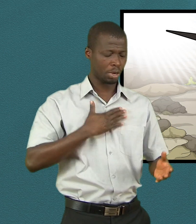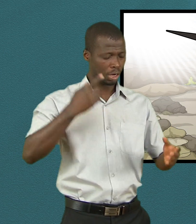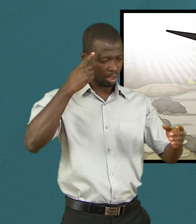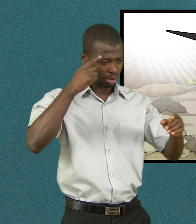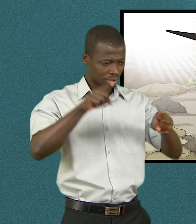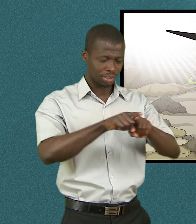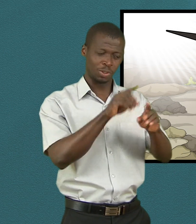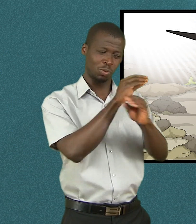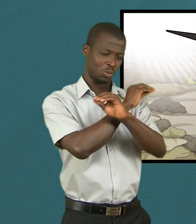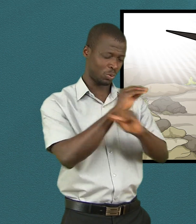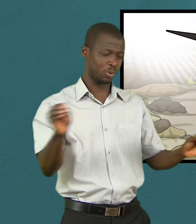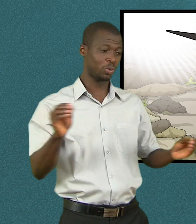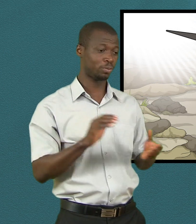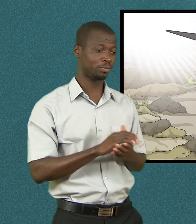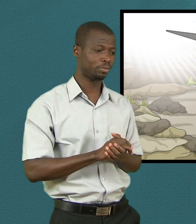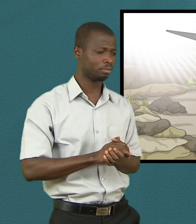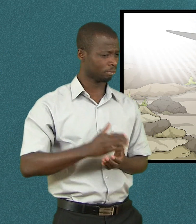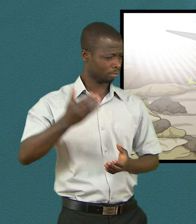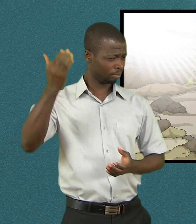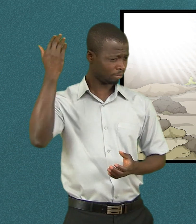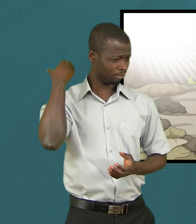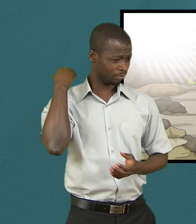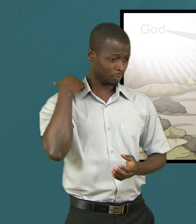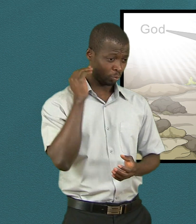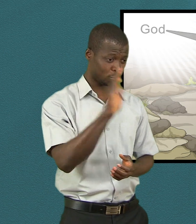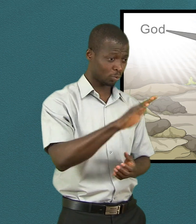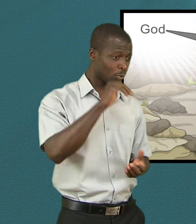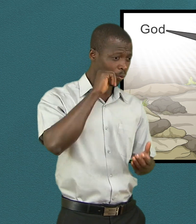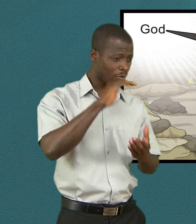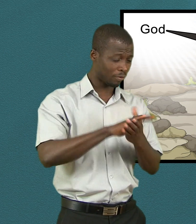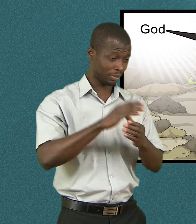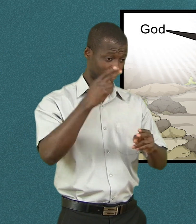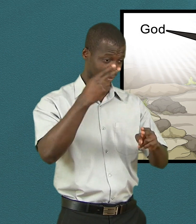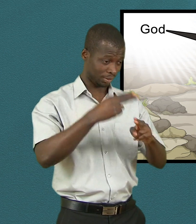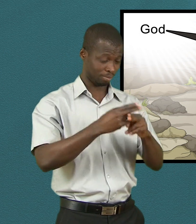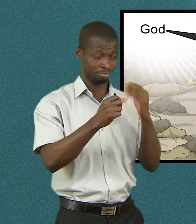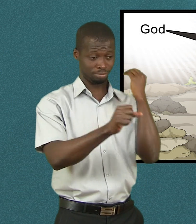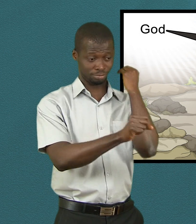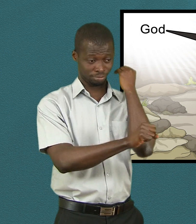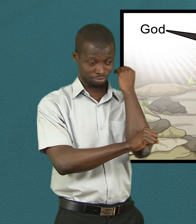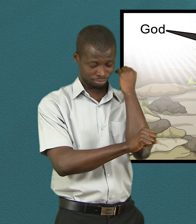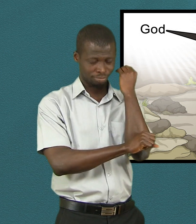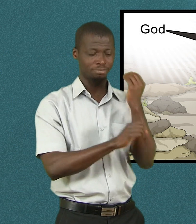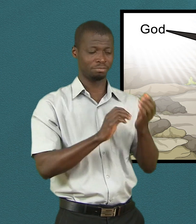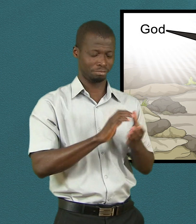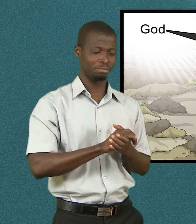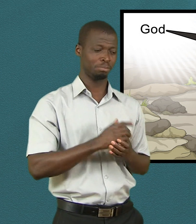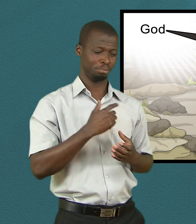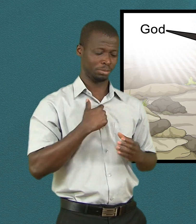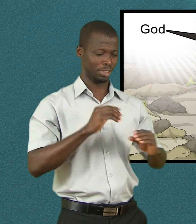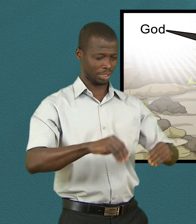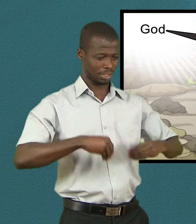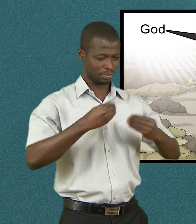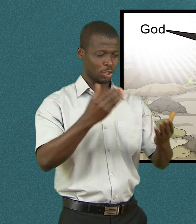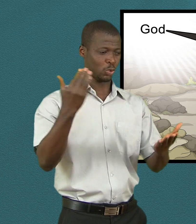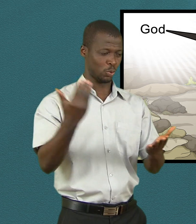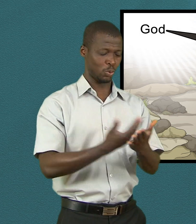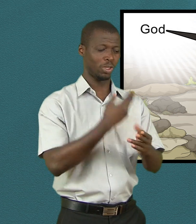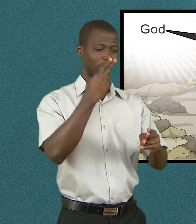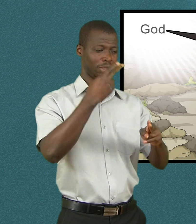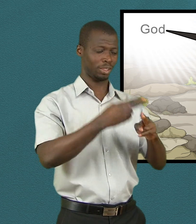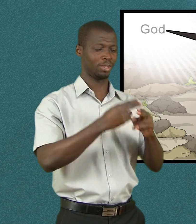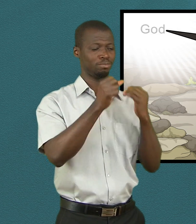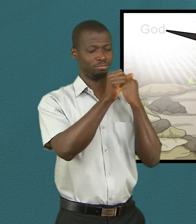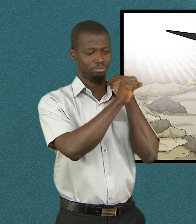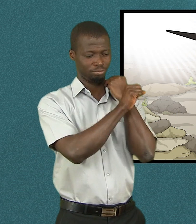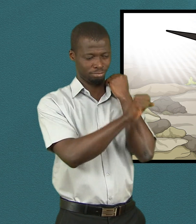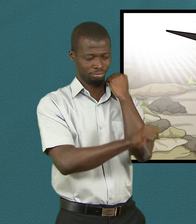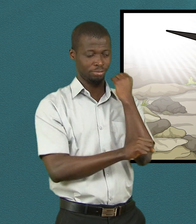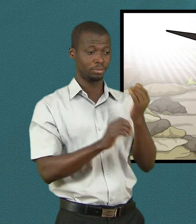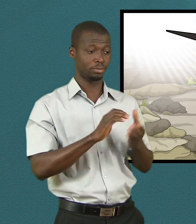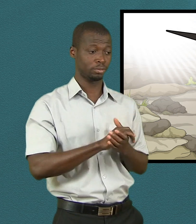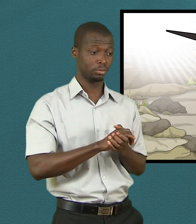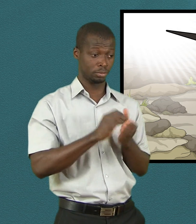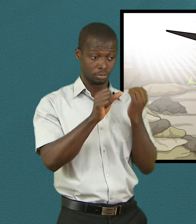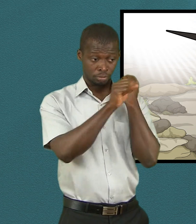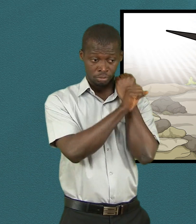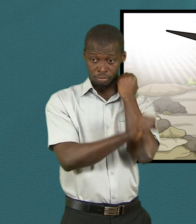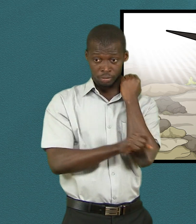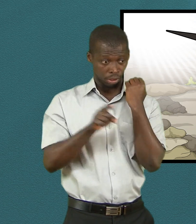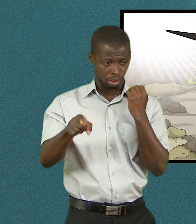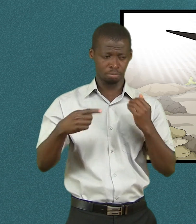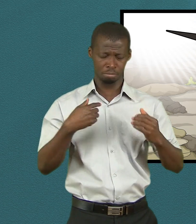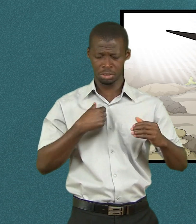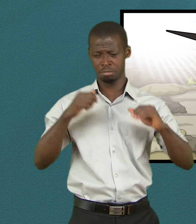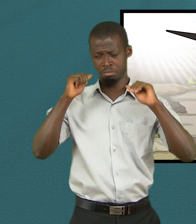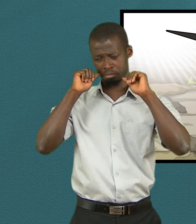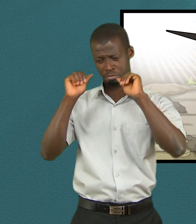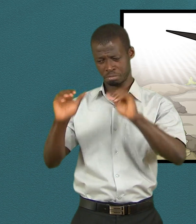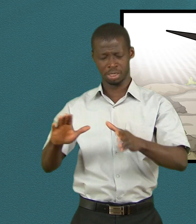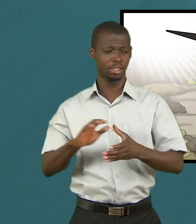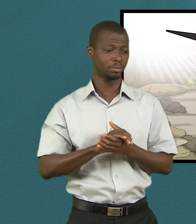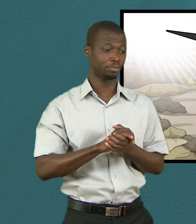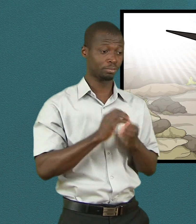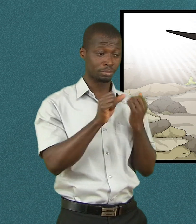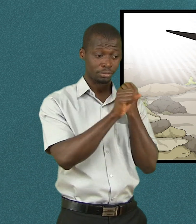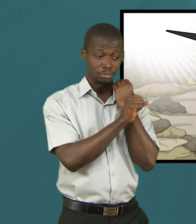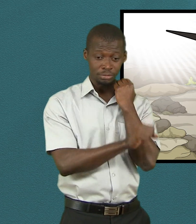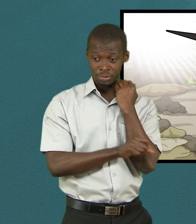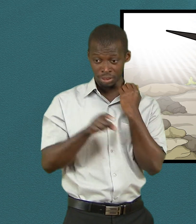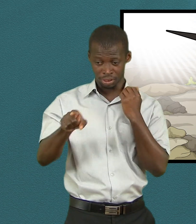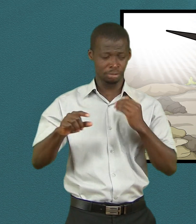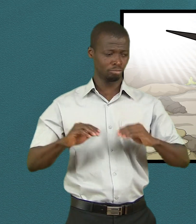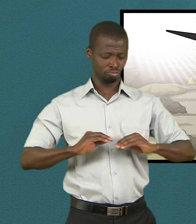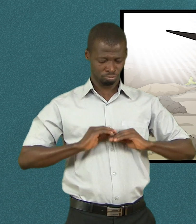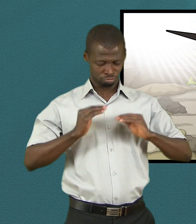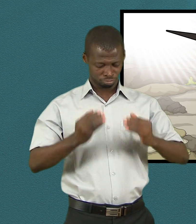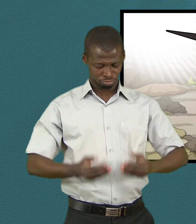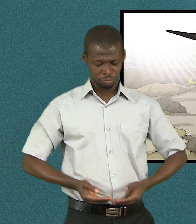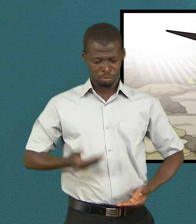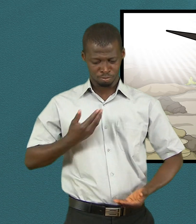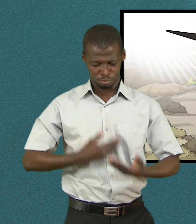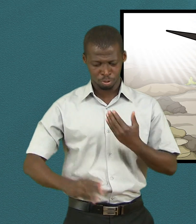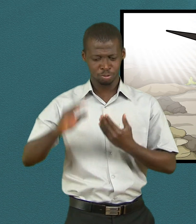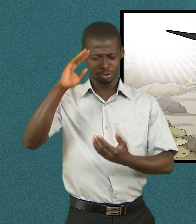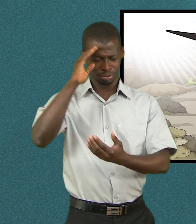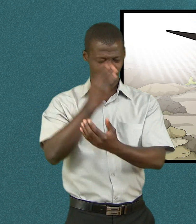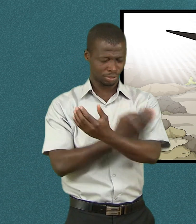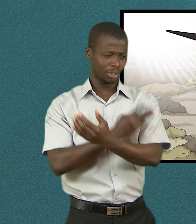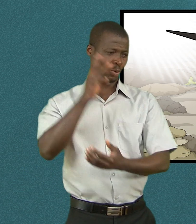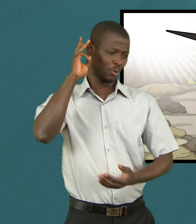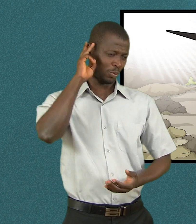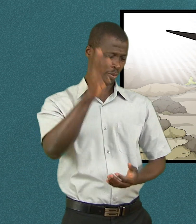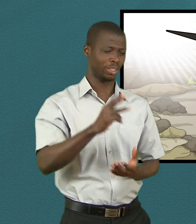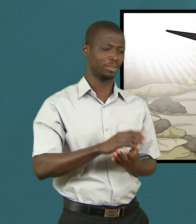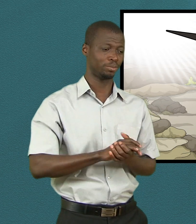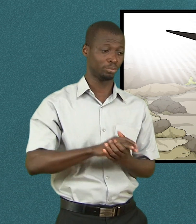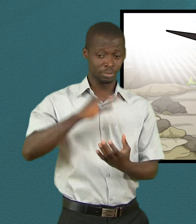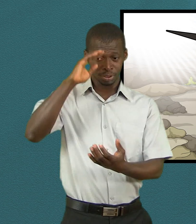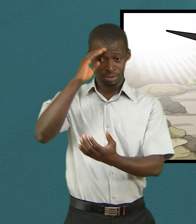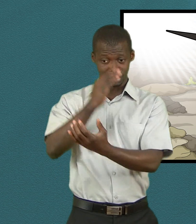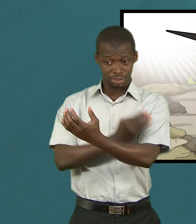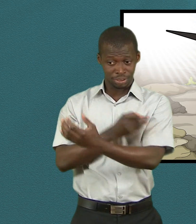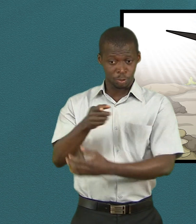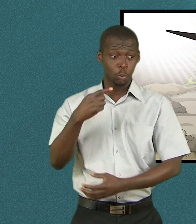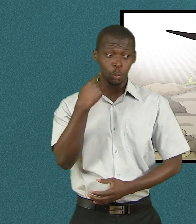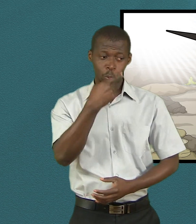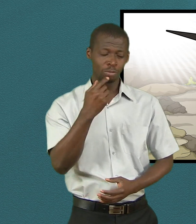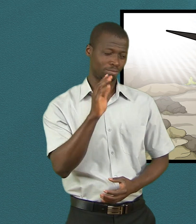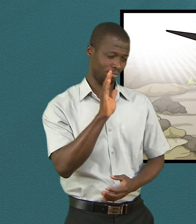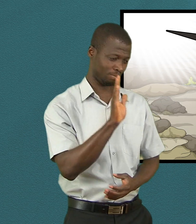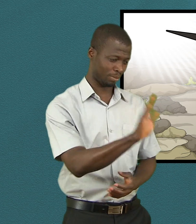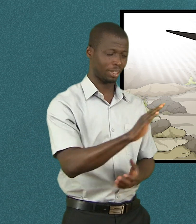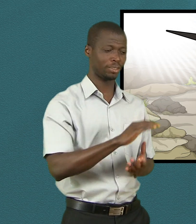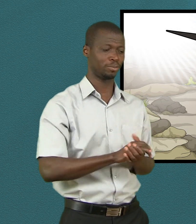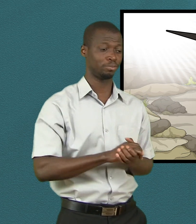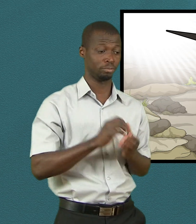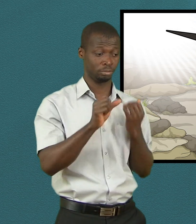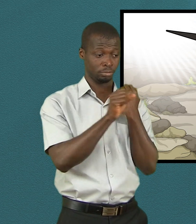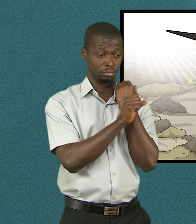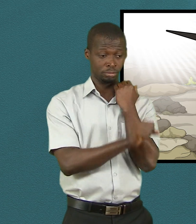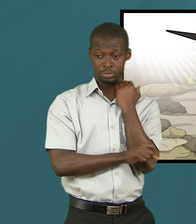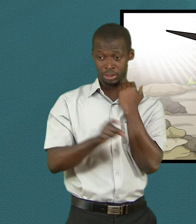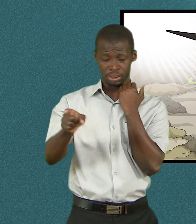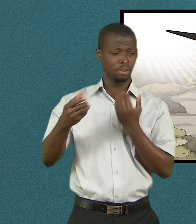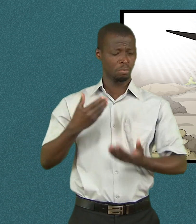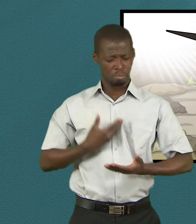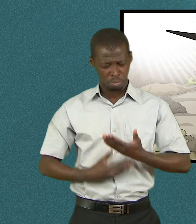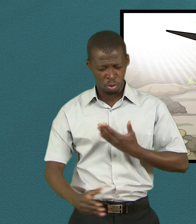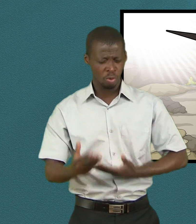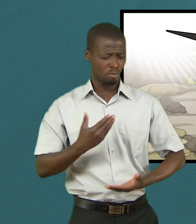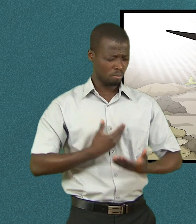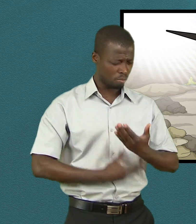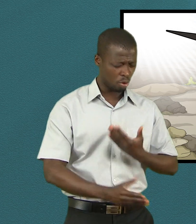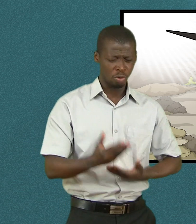Then God said to Abraham, “As for Sarai your wife, do not call her Sarai, for her name is to be Sarah. And I will bless her and will surely give you a son by her.